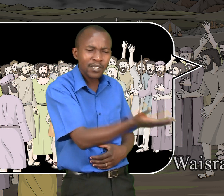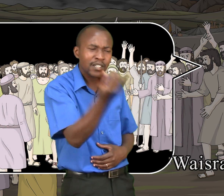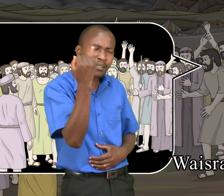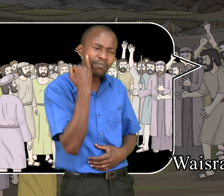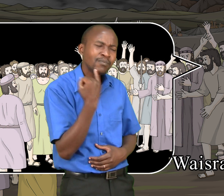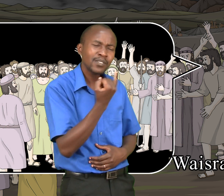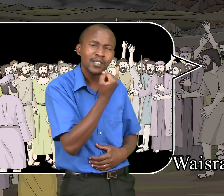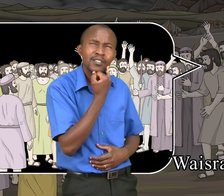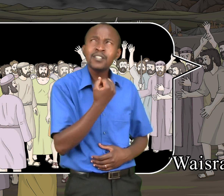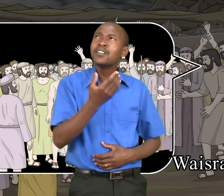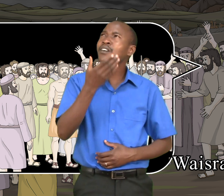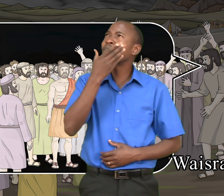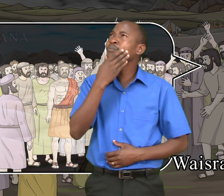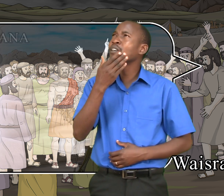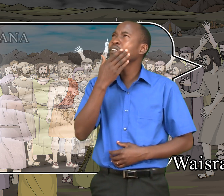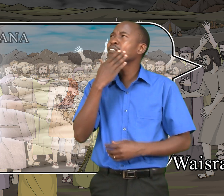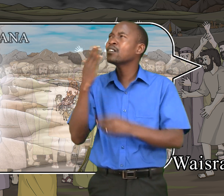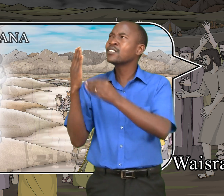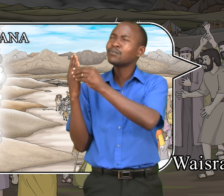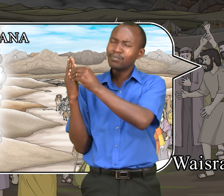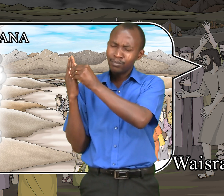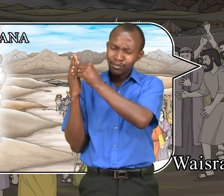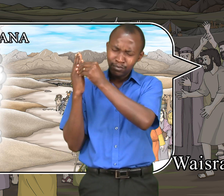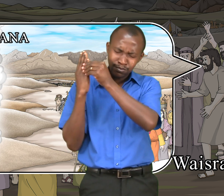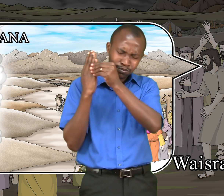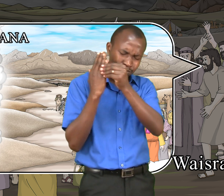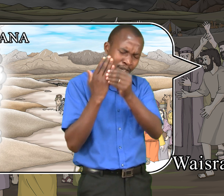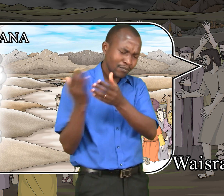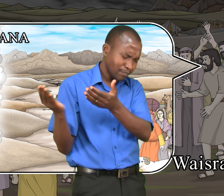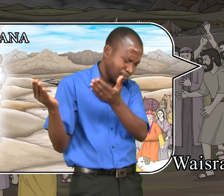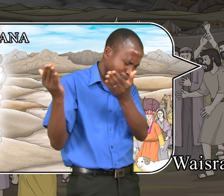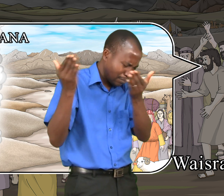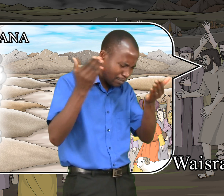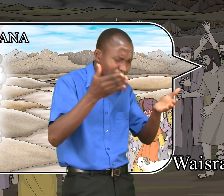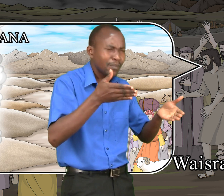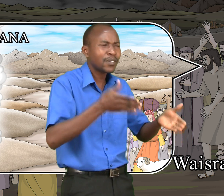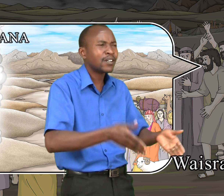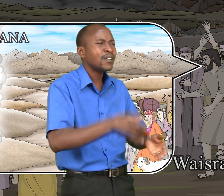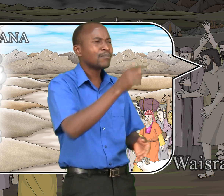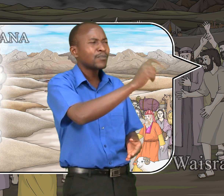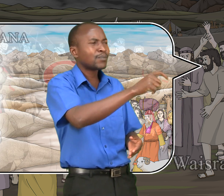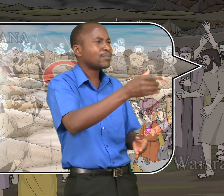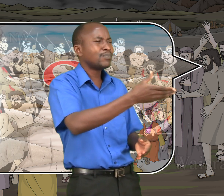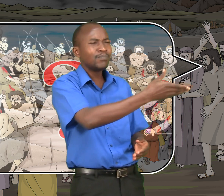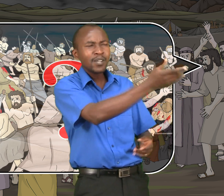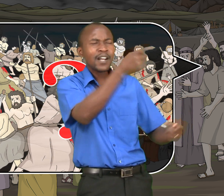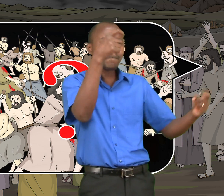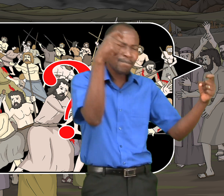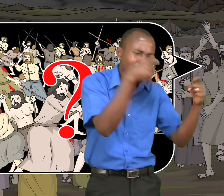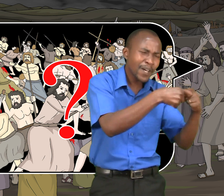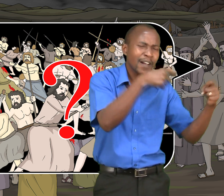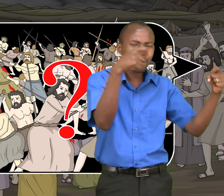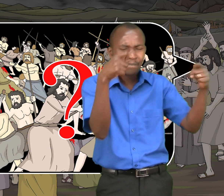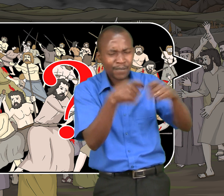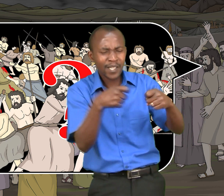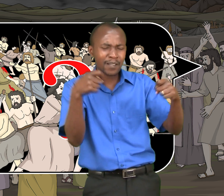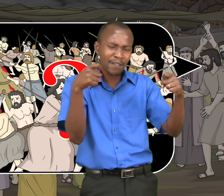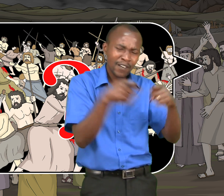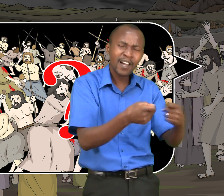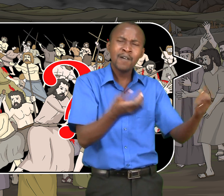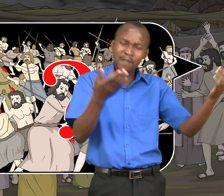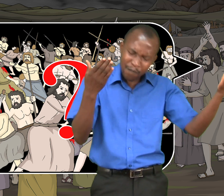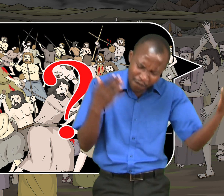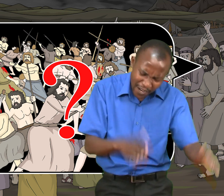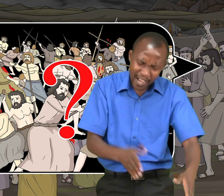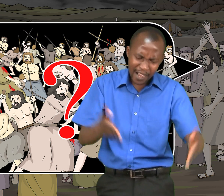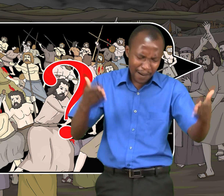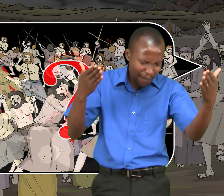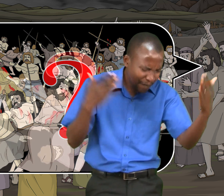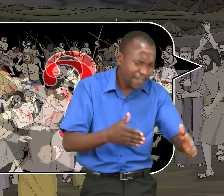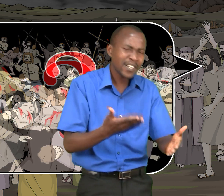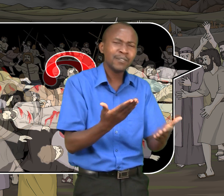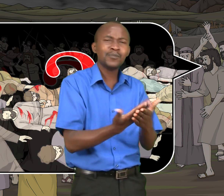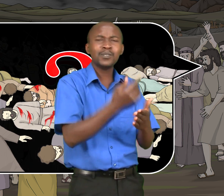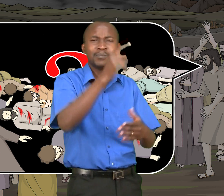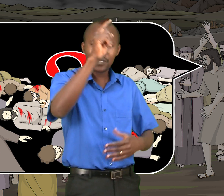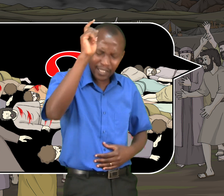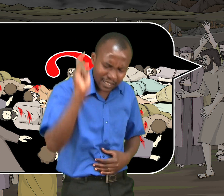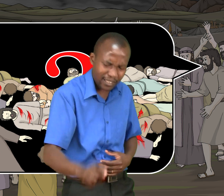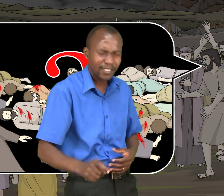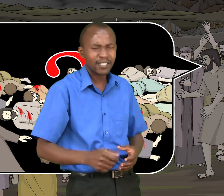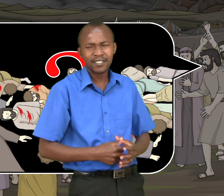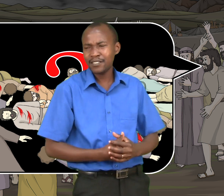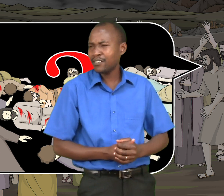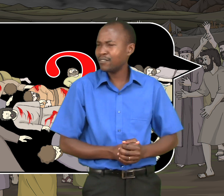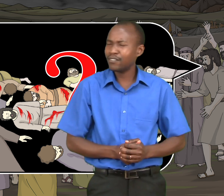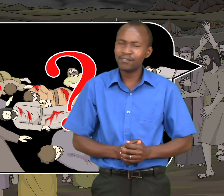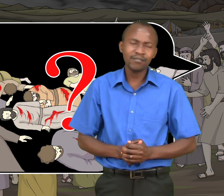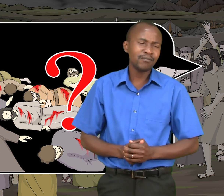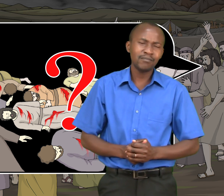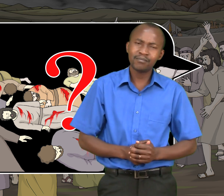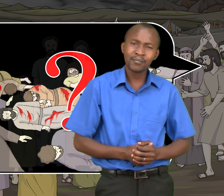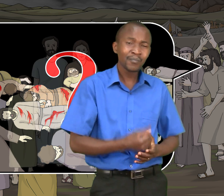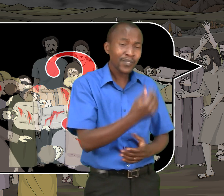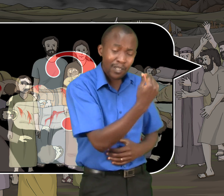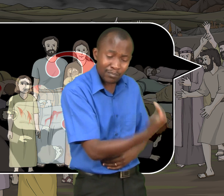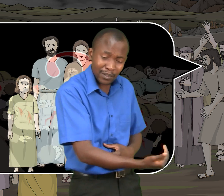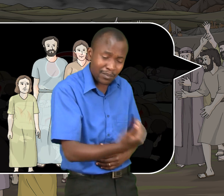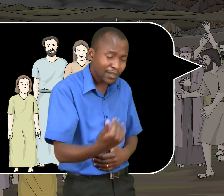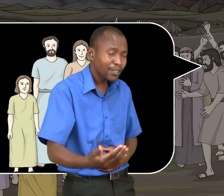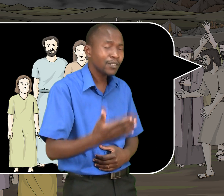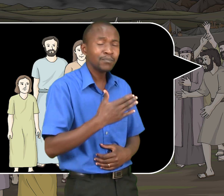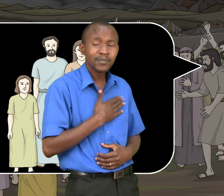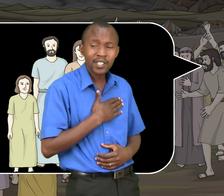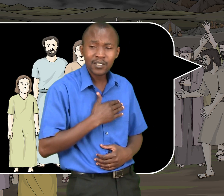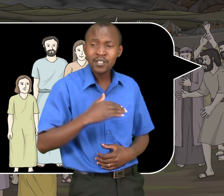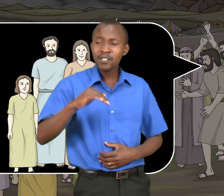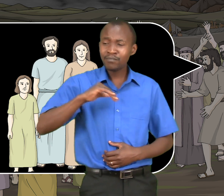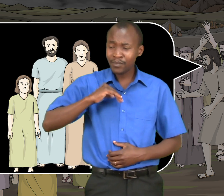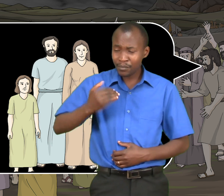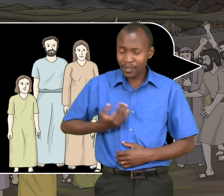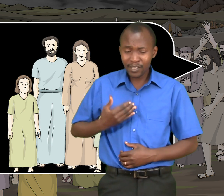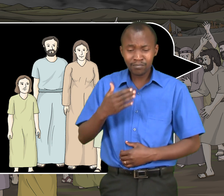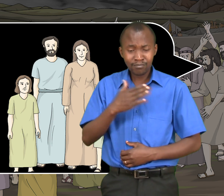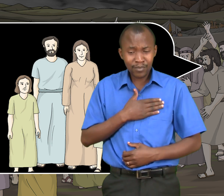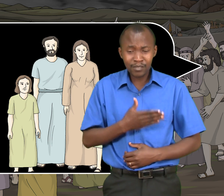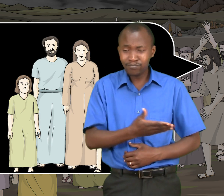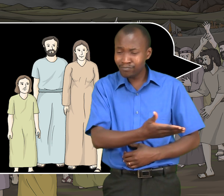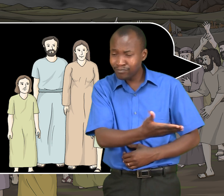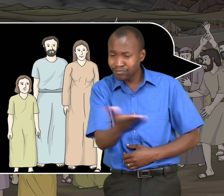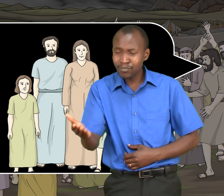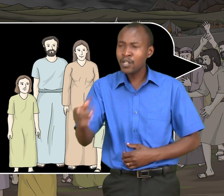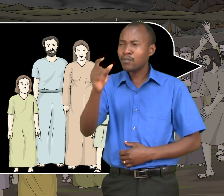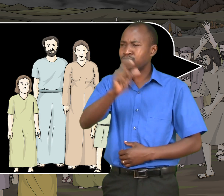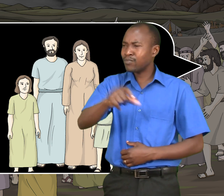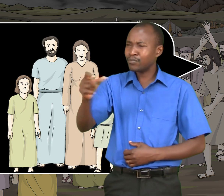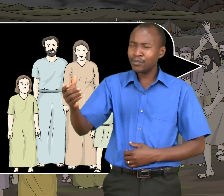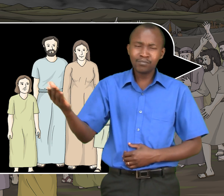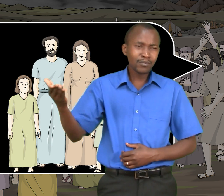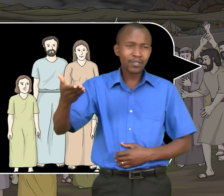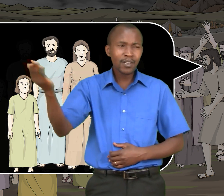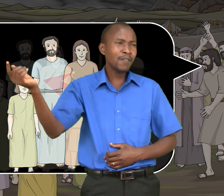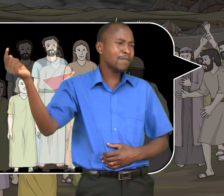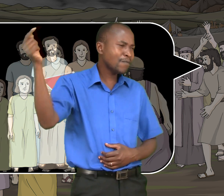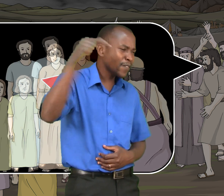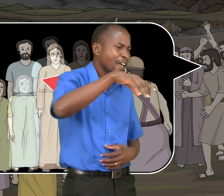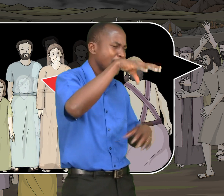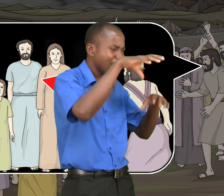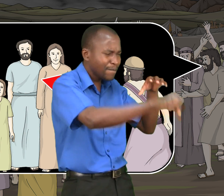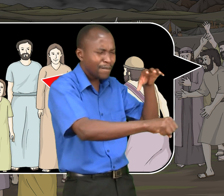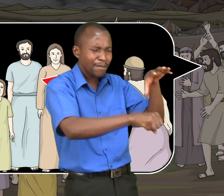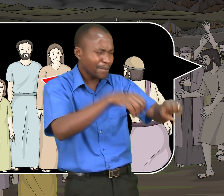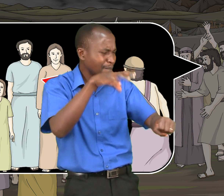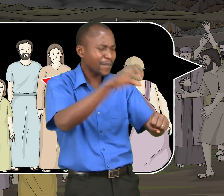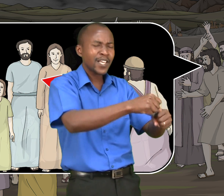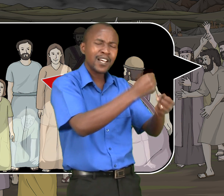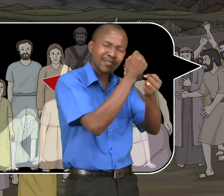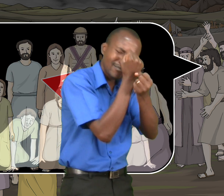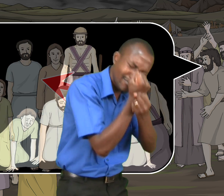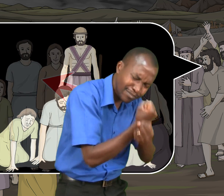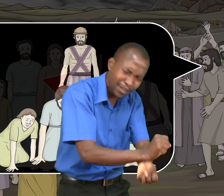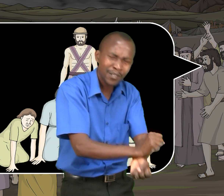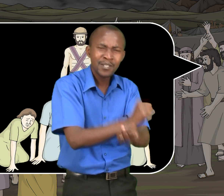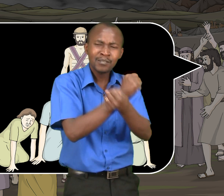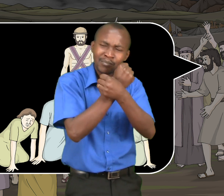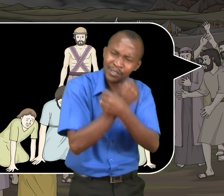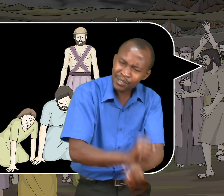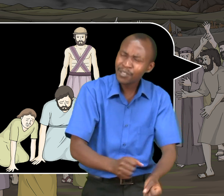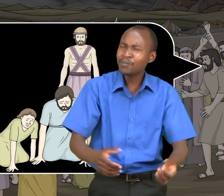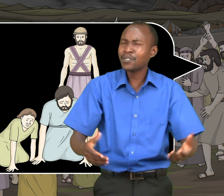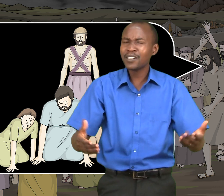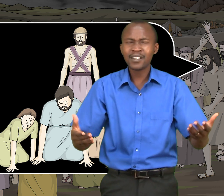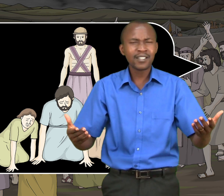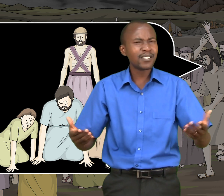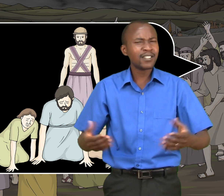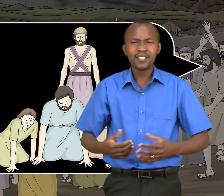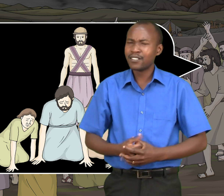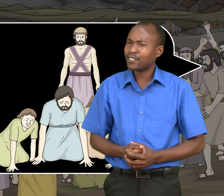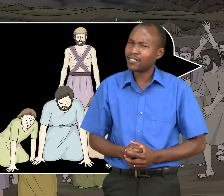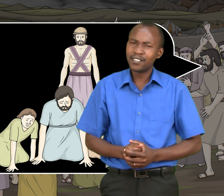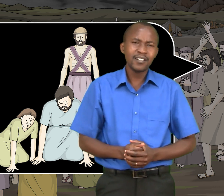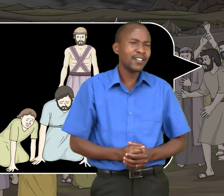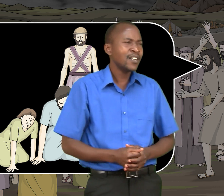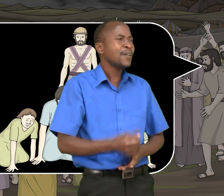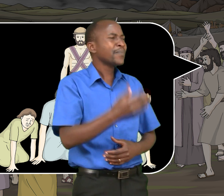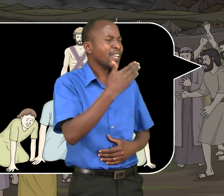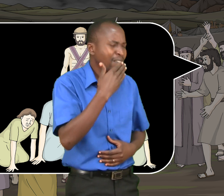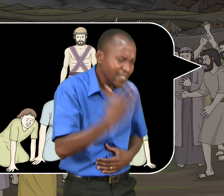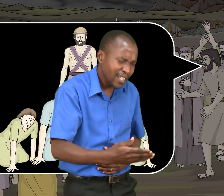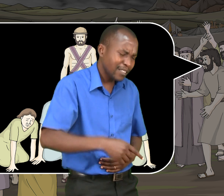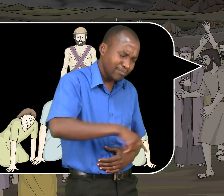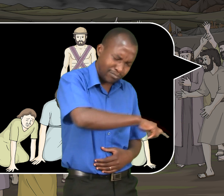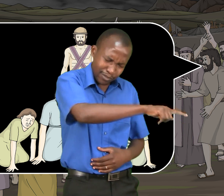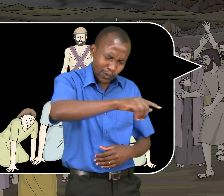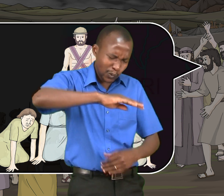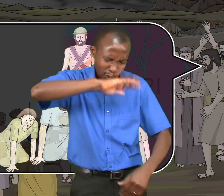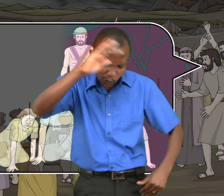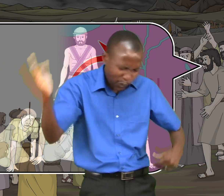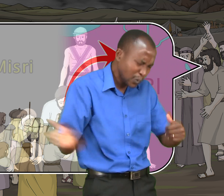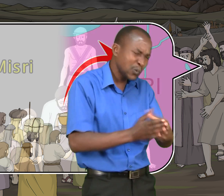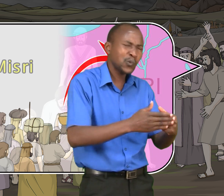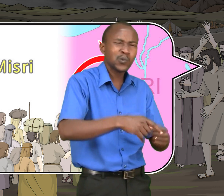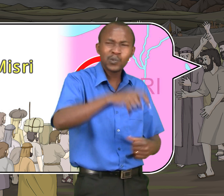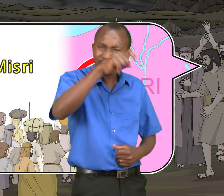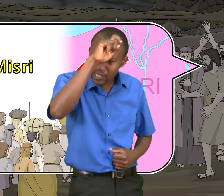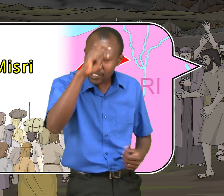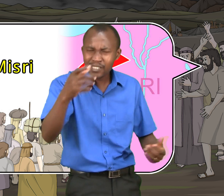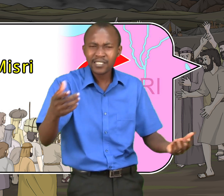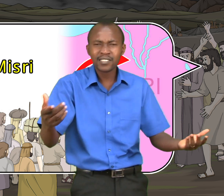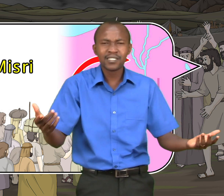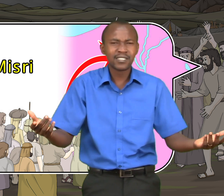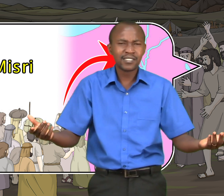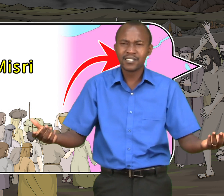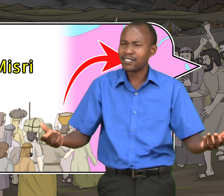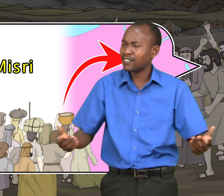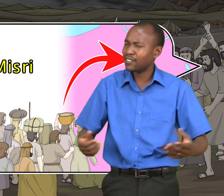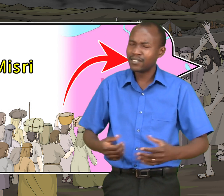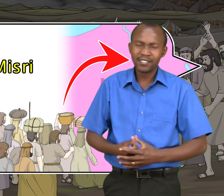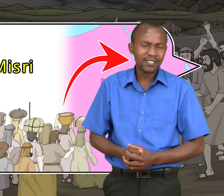Why is the LORD bringing us into this land to fall by the sword? Our wives and children will become plunder.